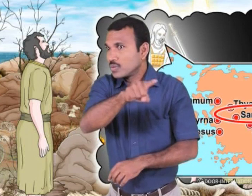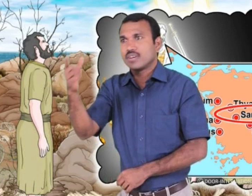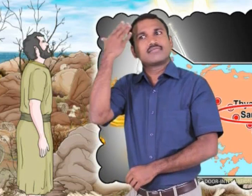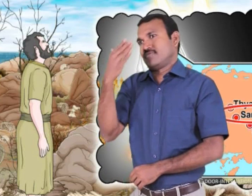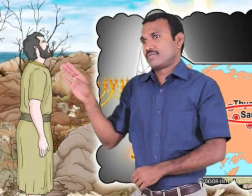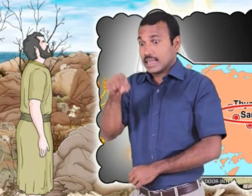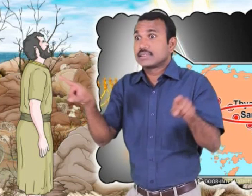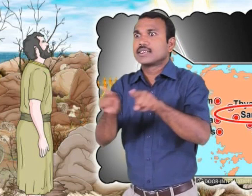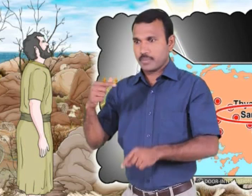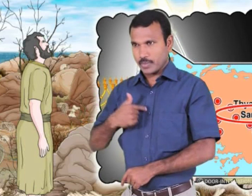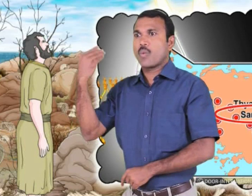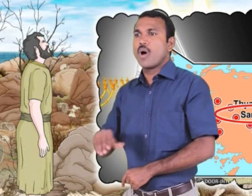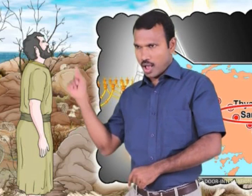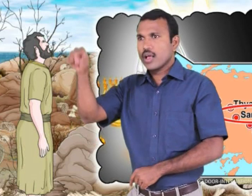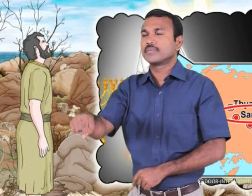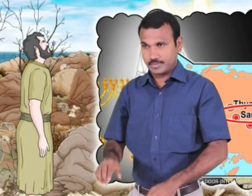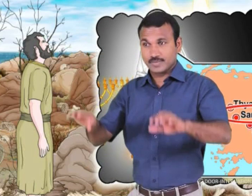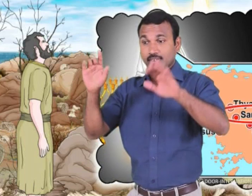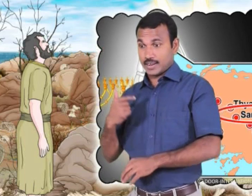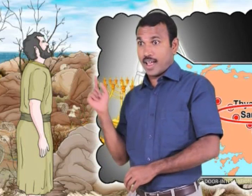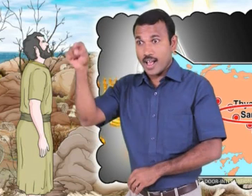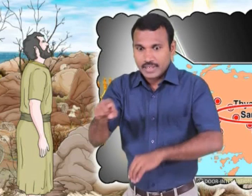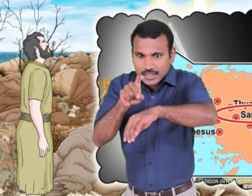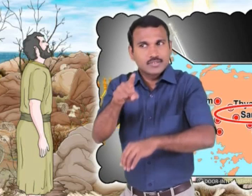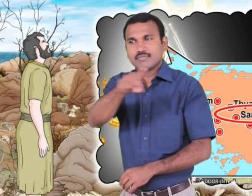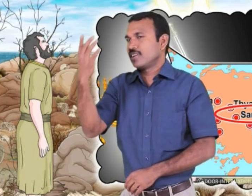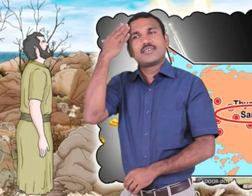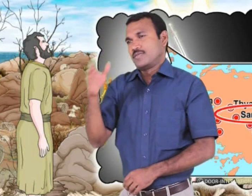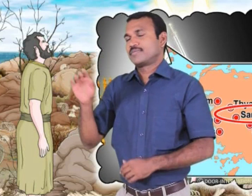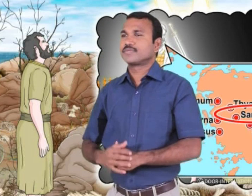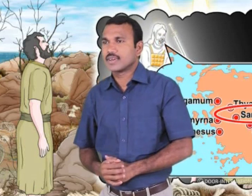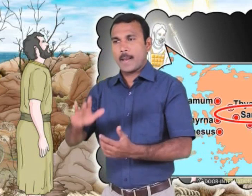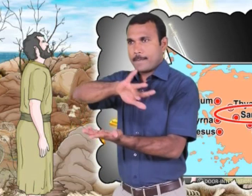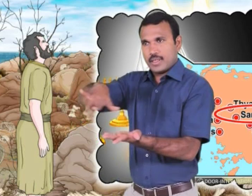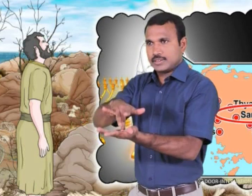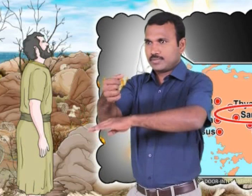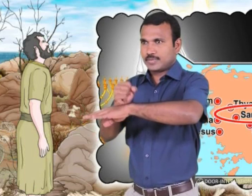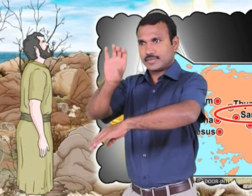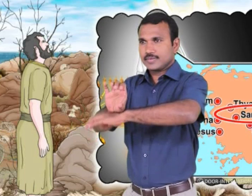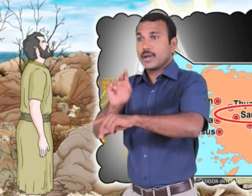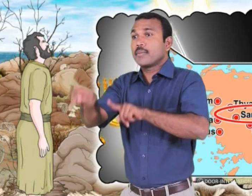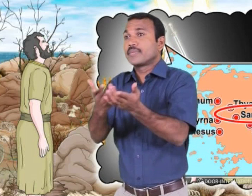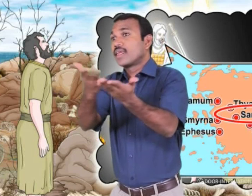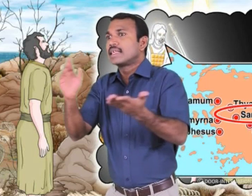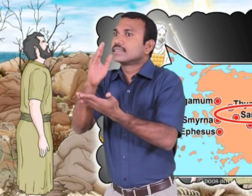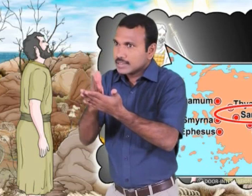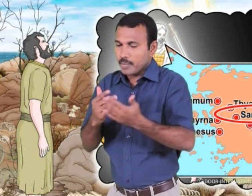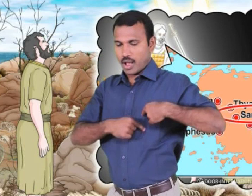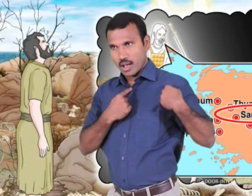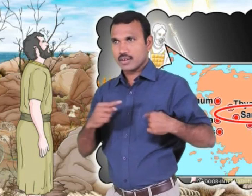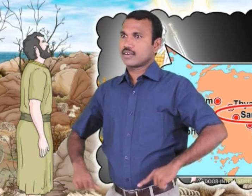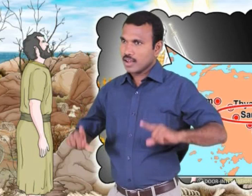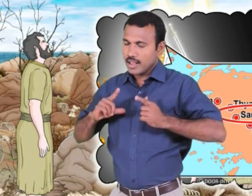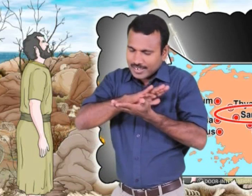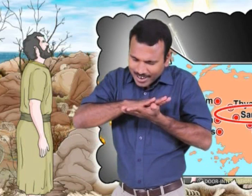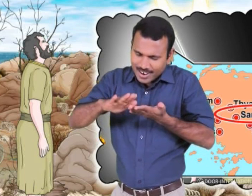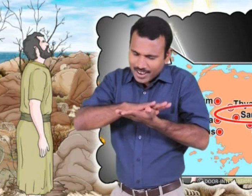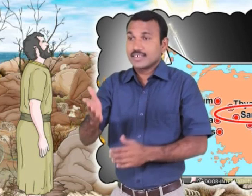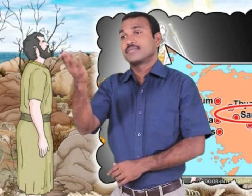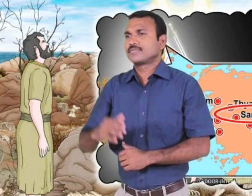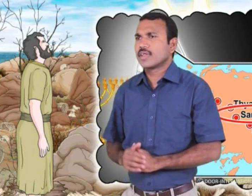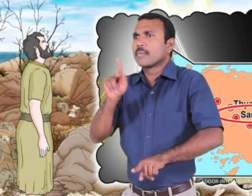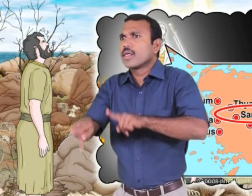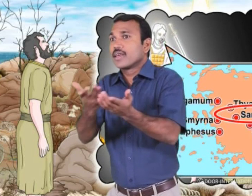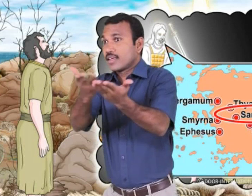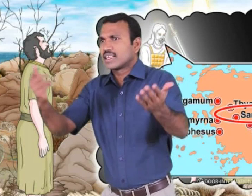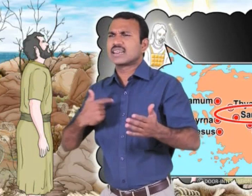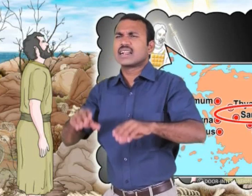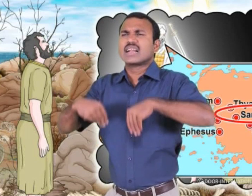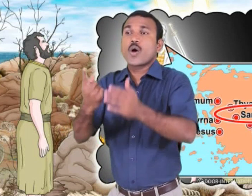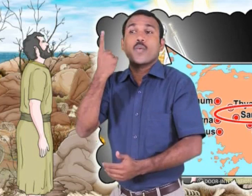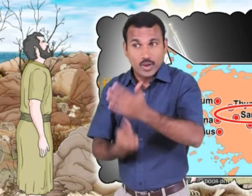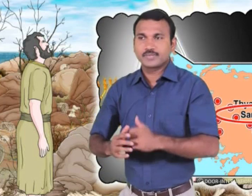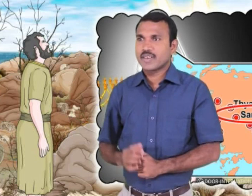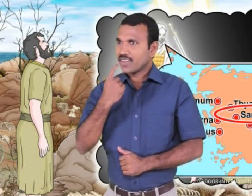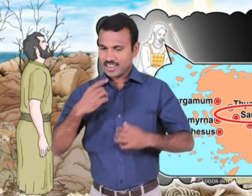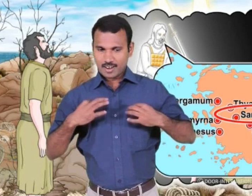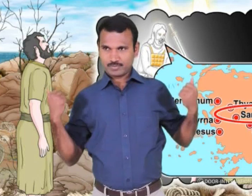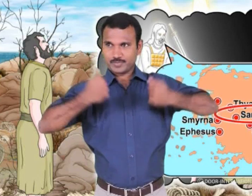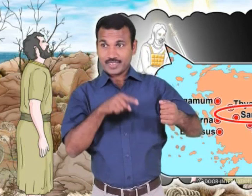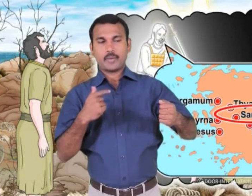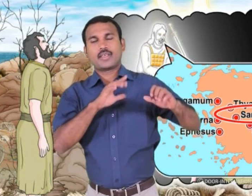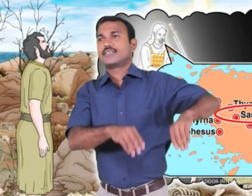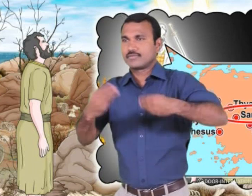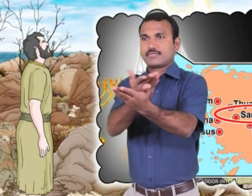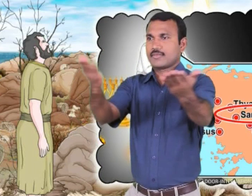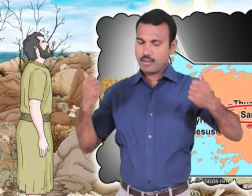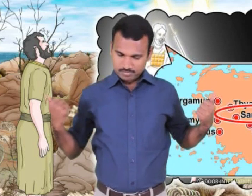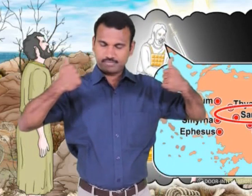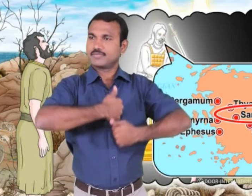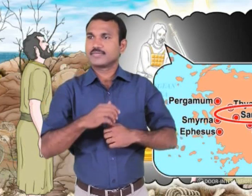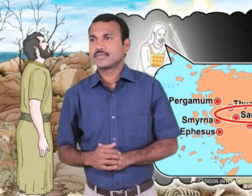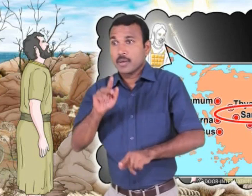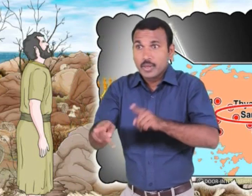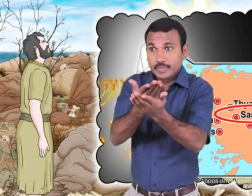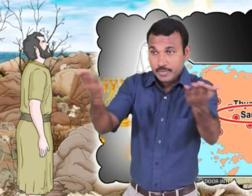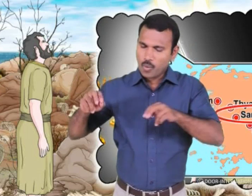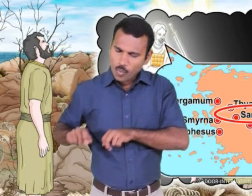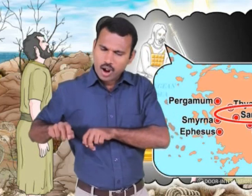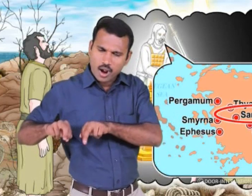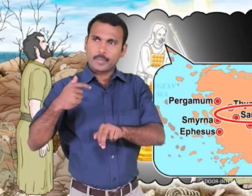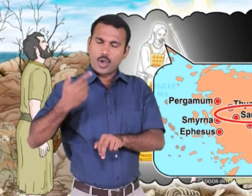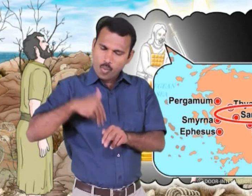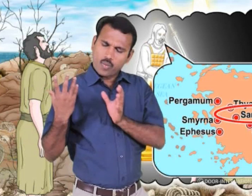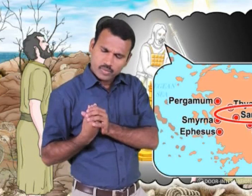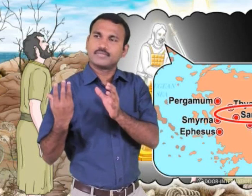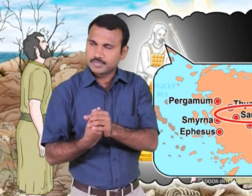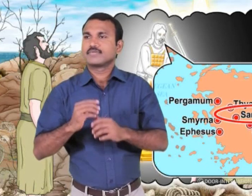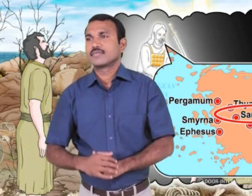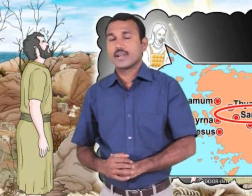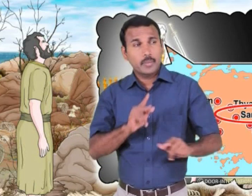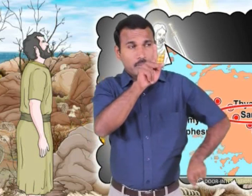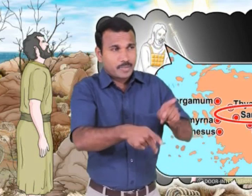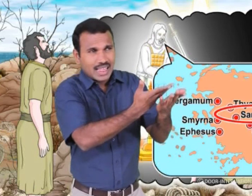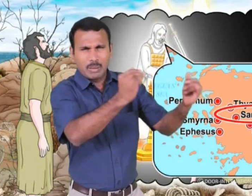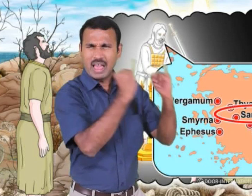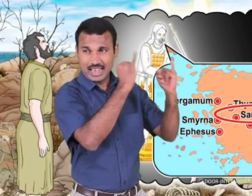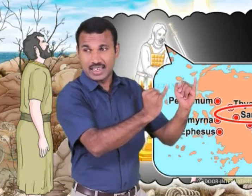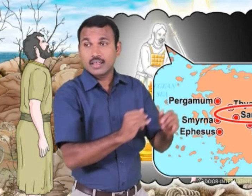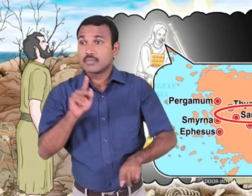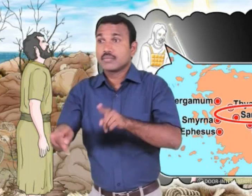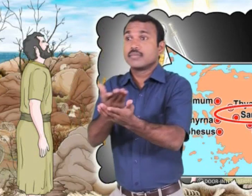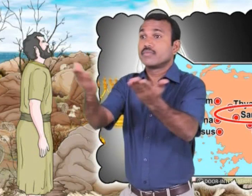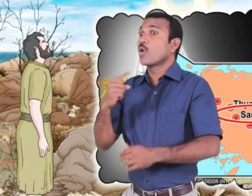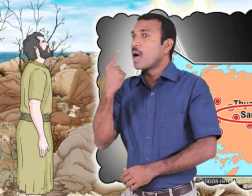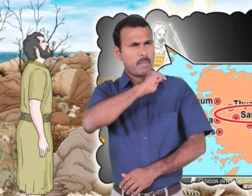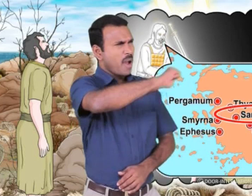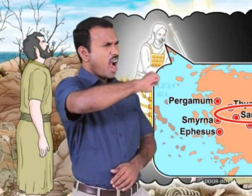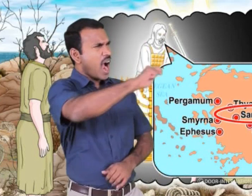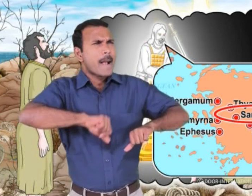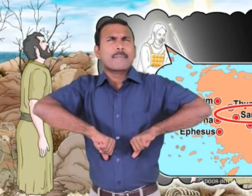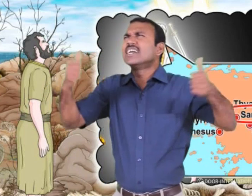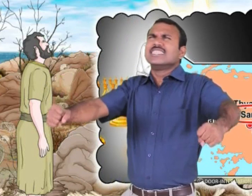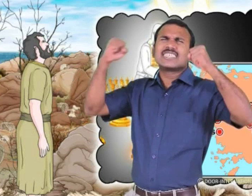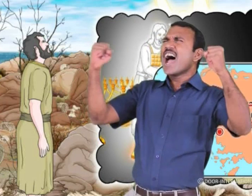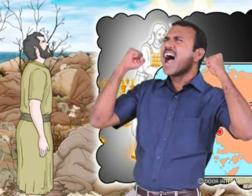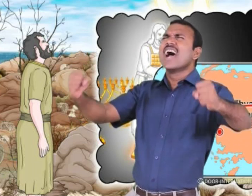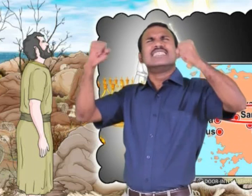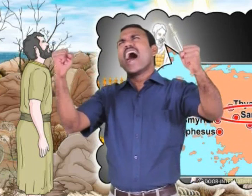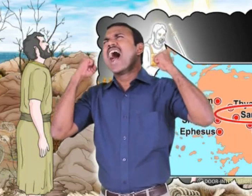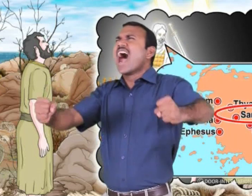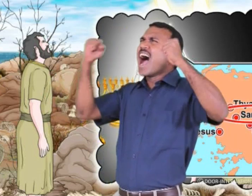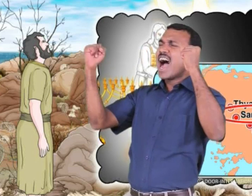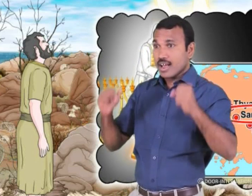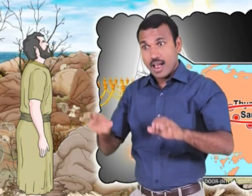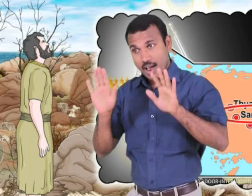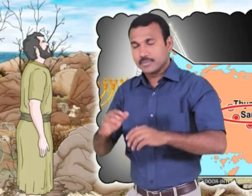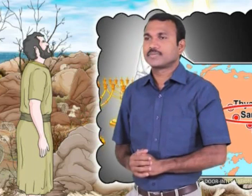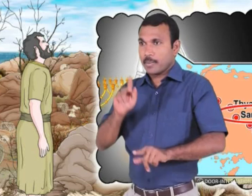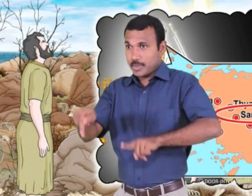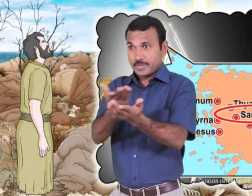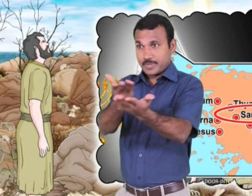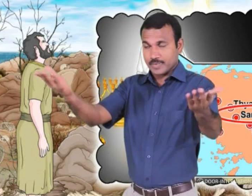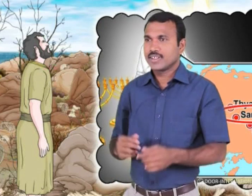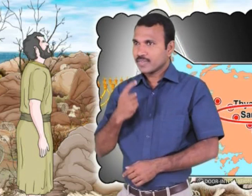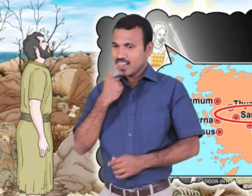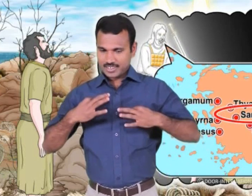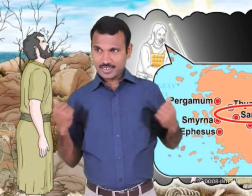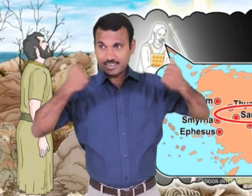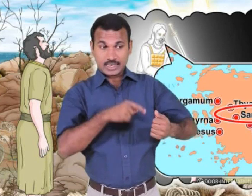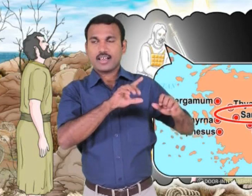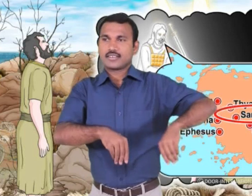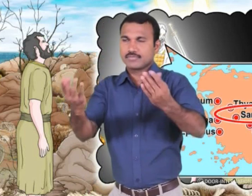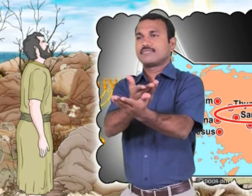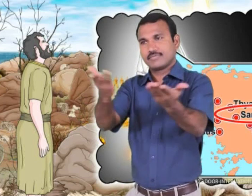But you do have a few people in Sardis who have not soiled their garments, and because they are worthy, they will walk with Me in white.